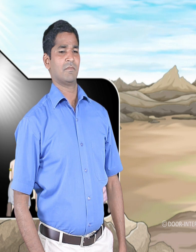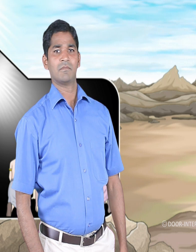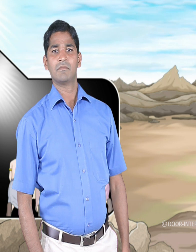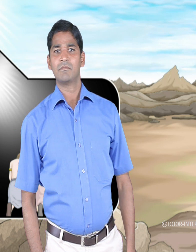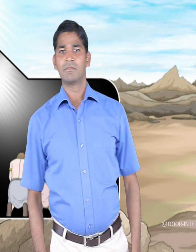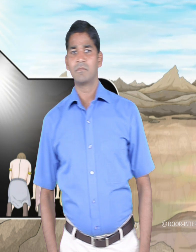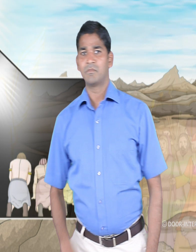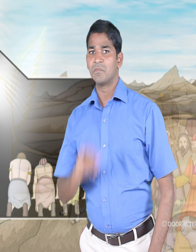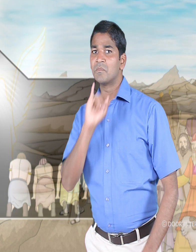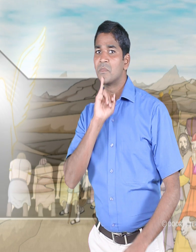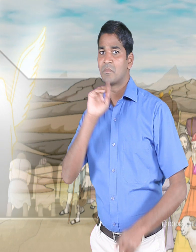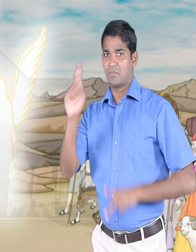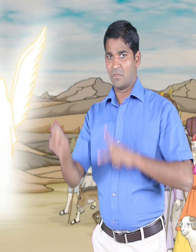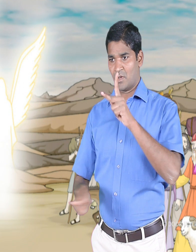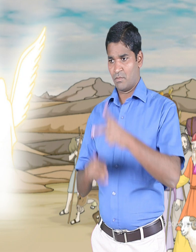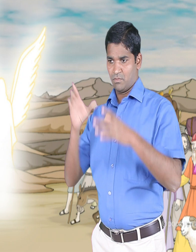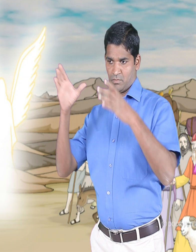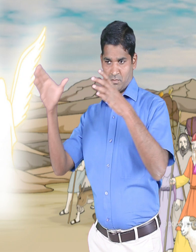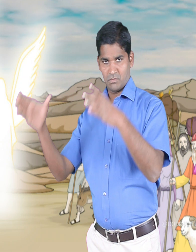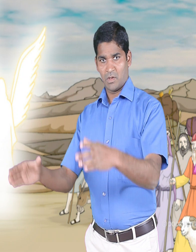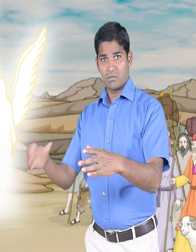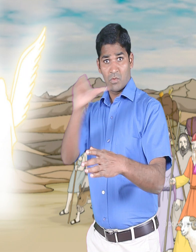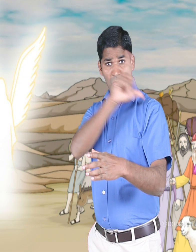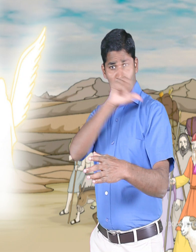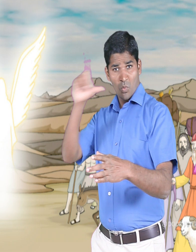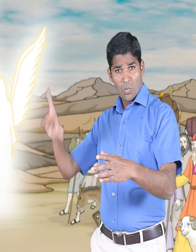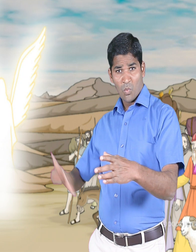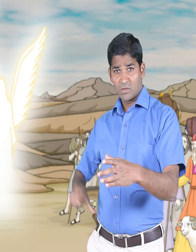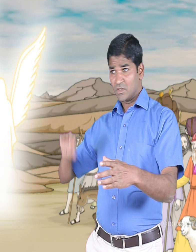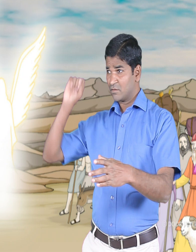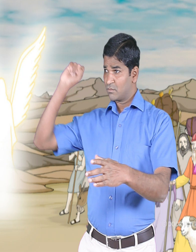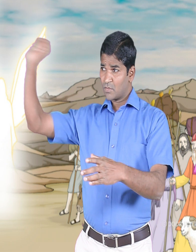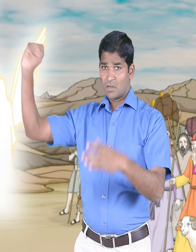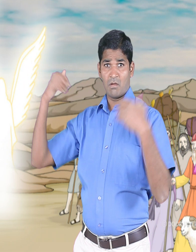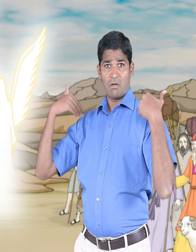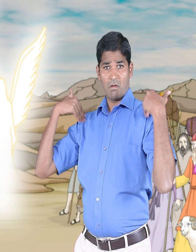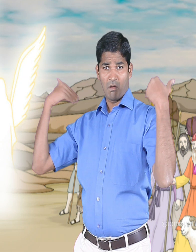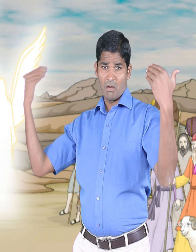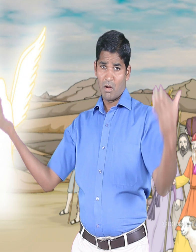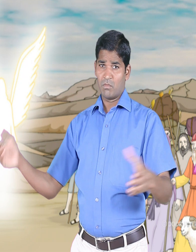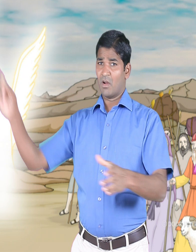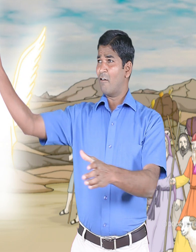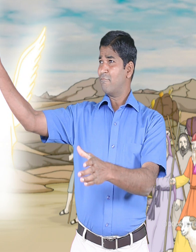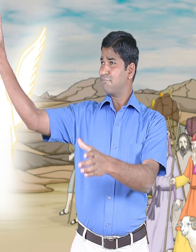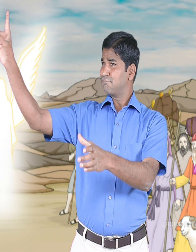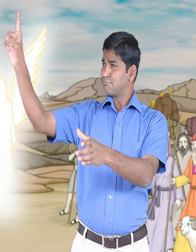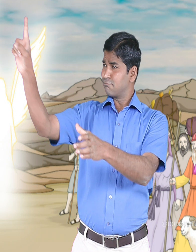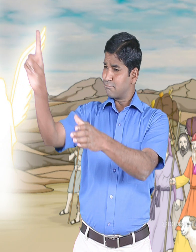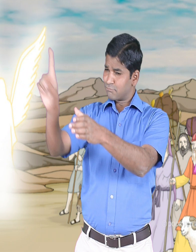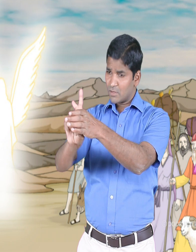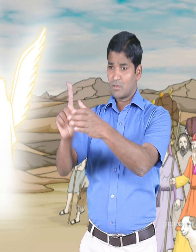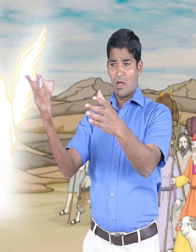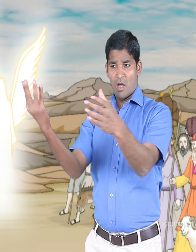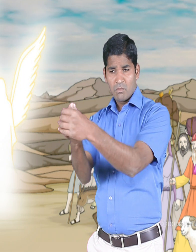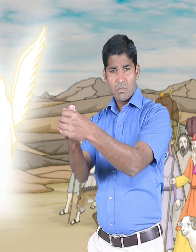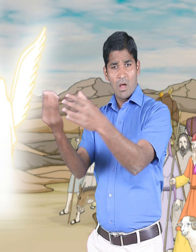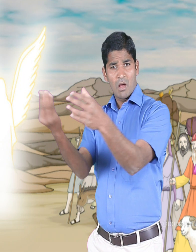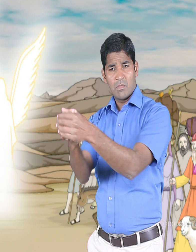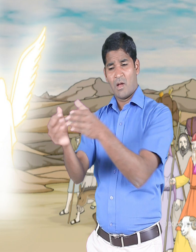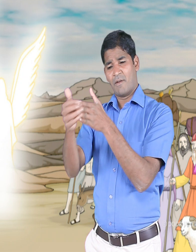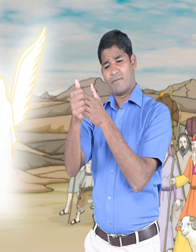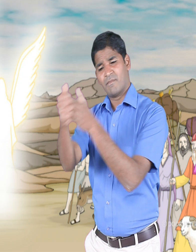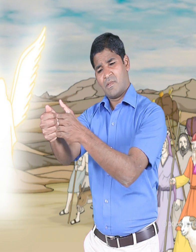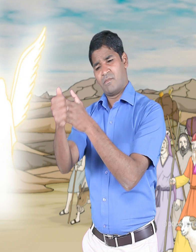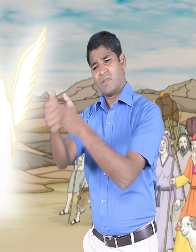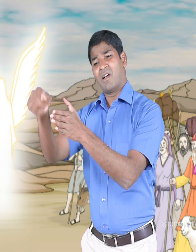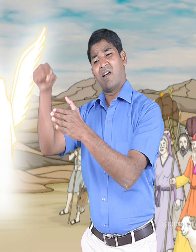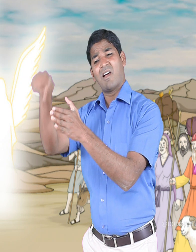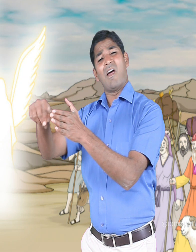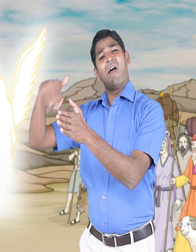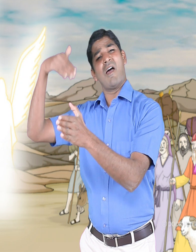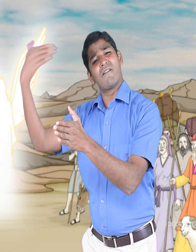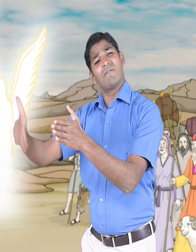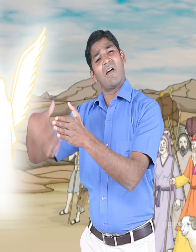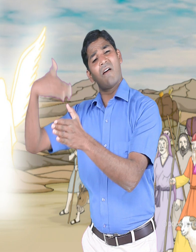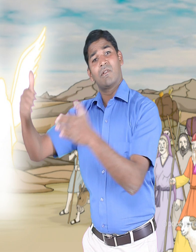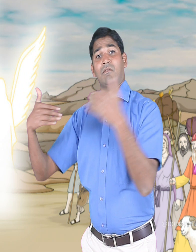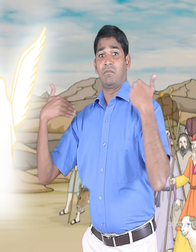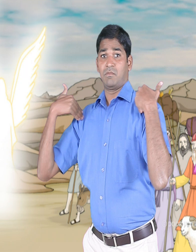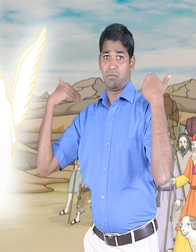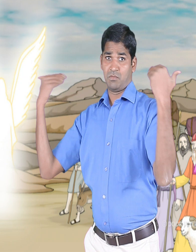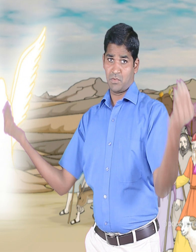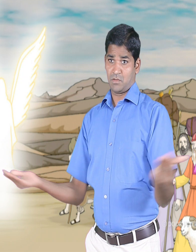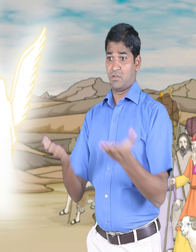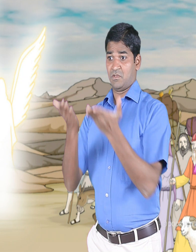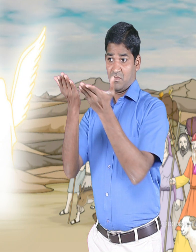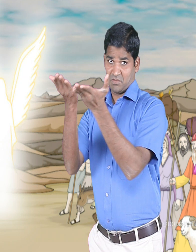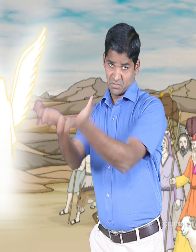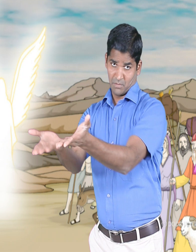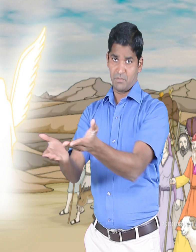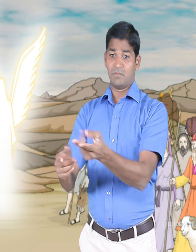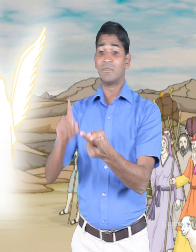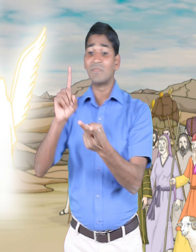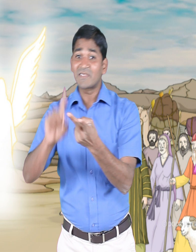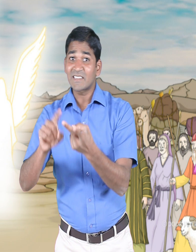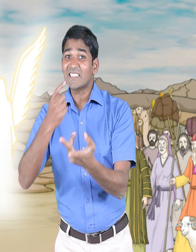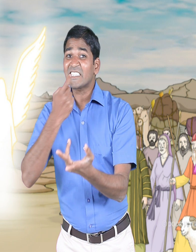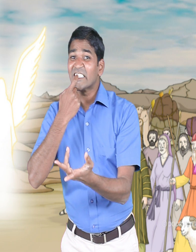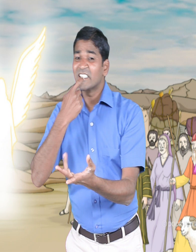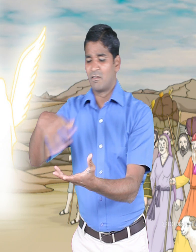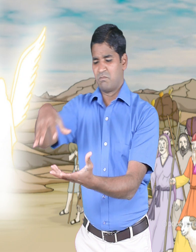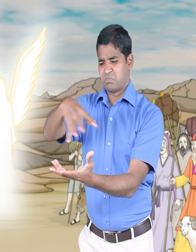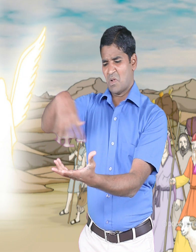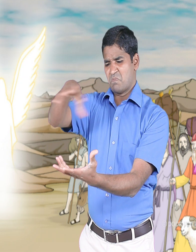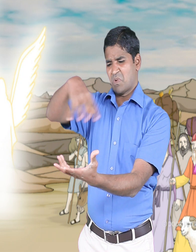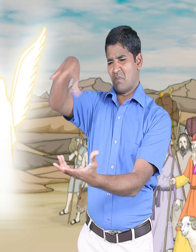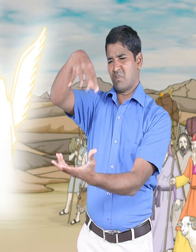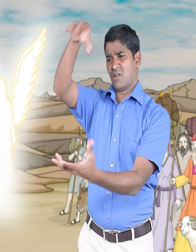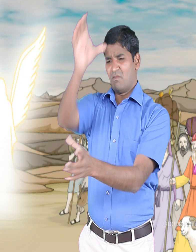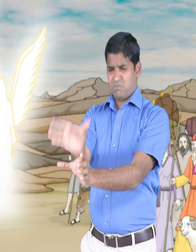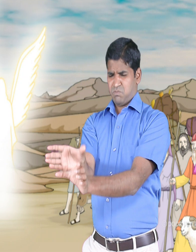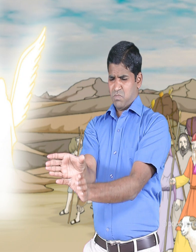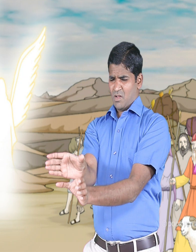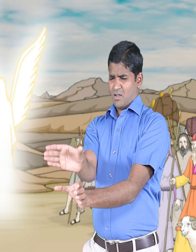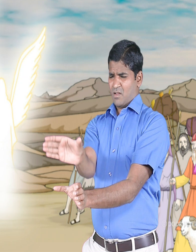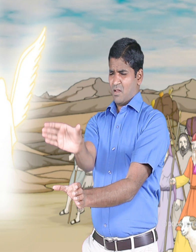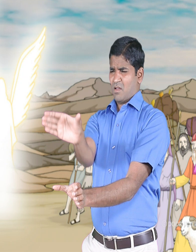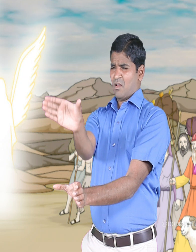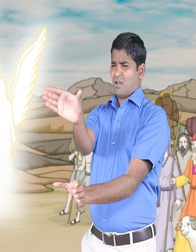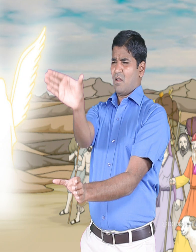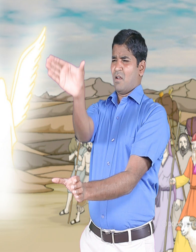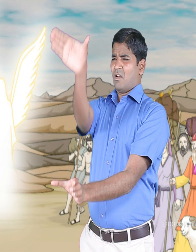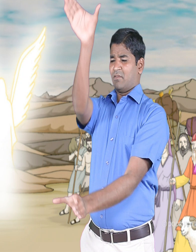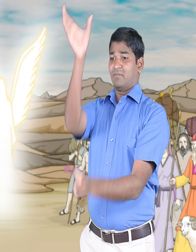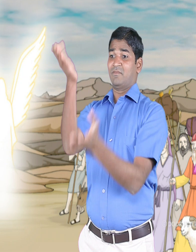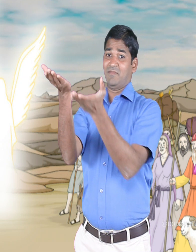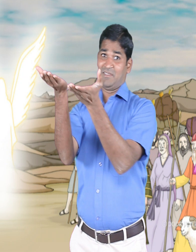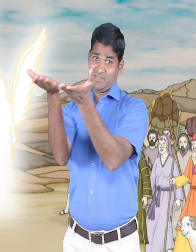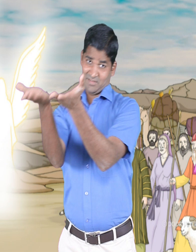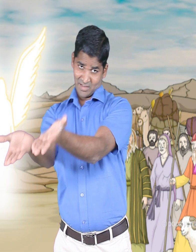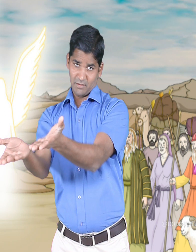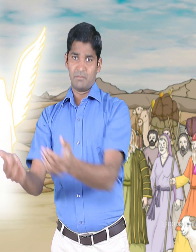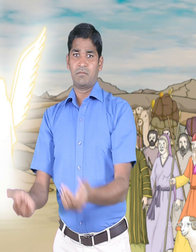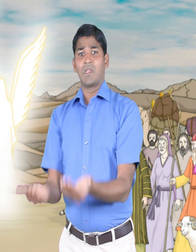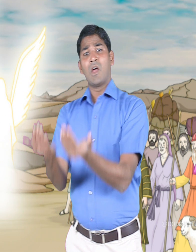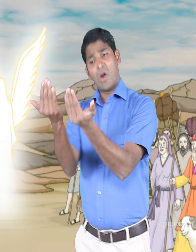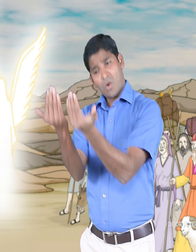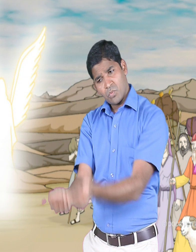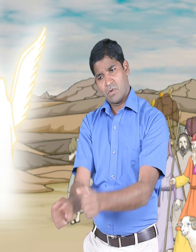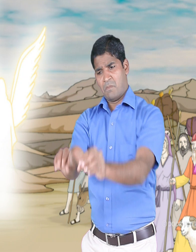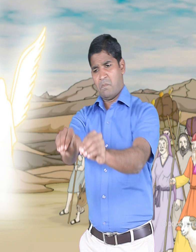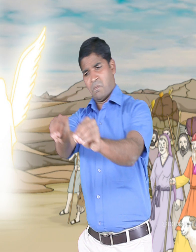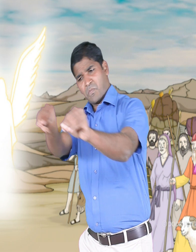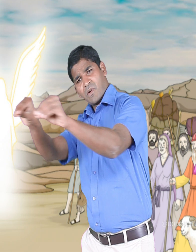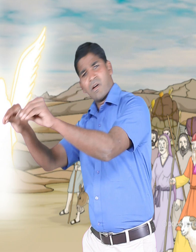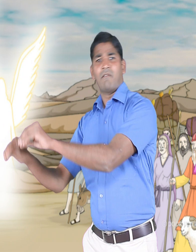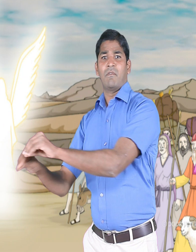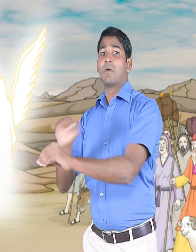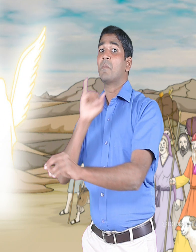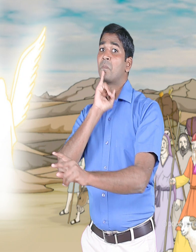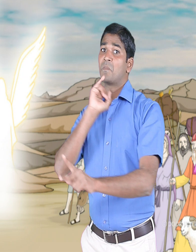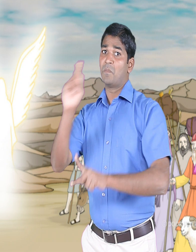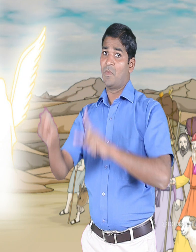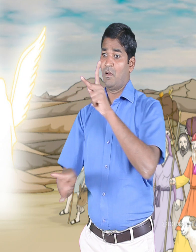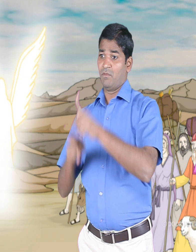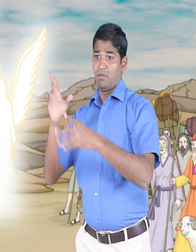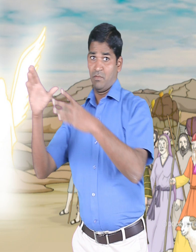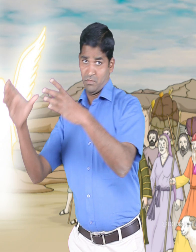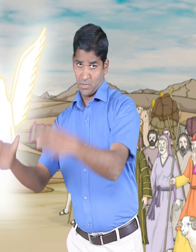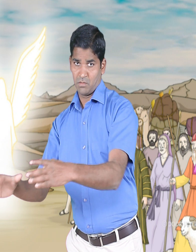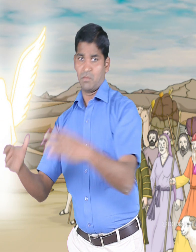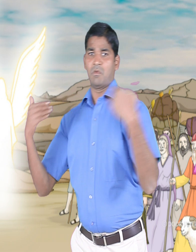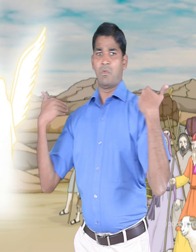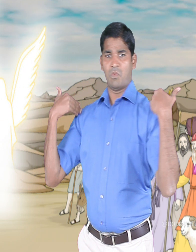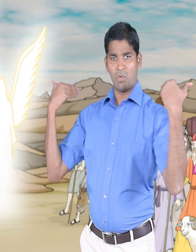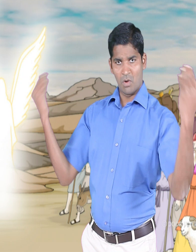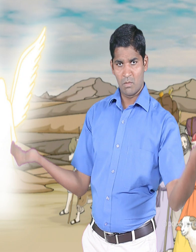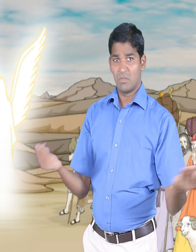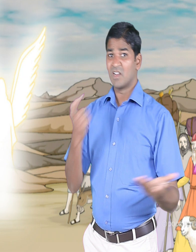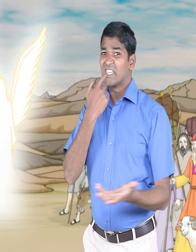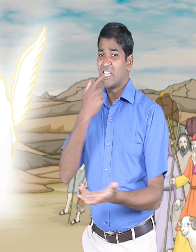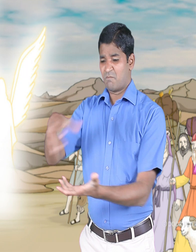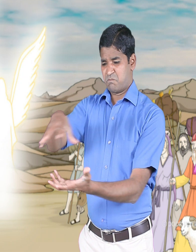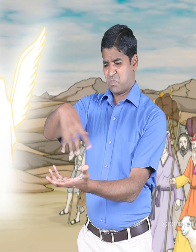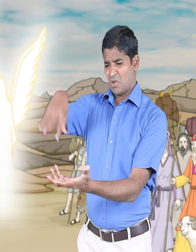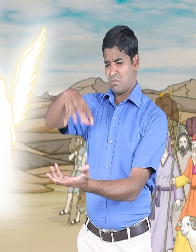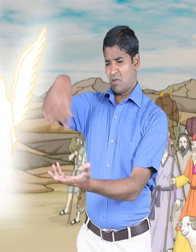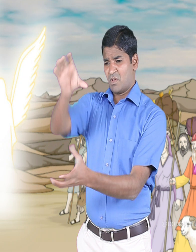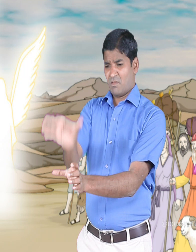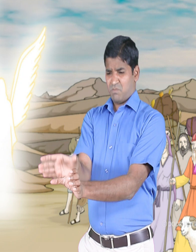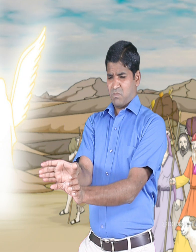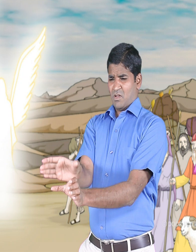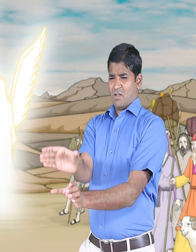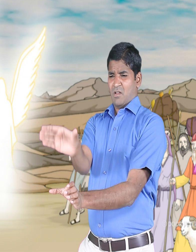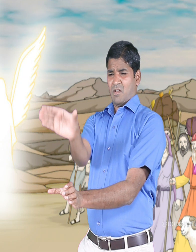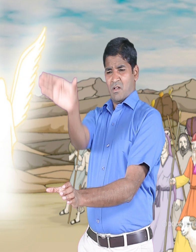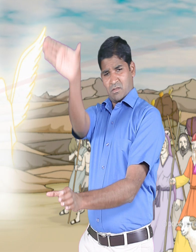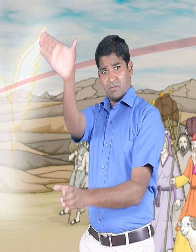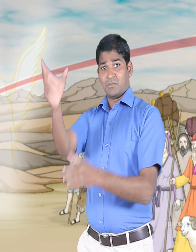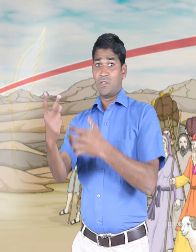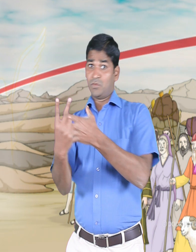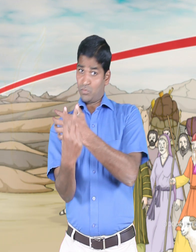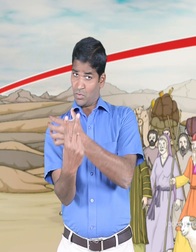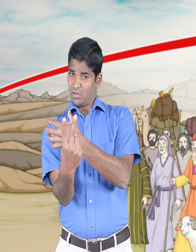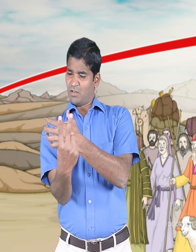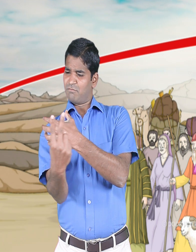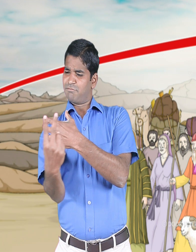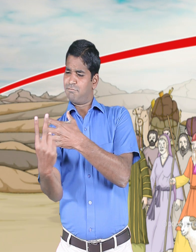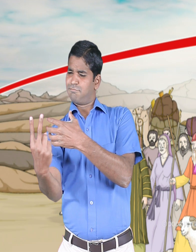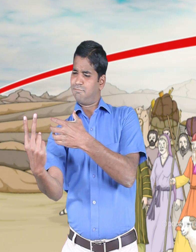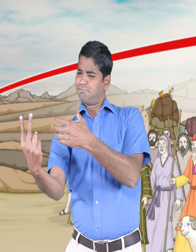And the angel of God, who had gone before the camp of Israel, withdrew and went behind them.